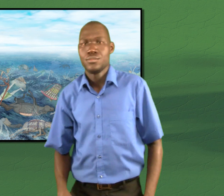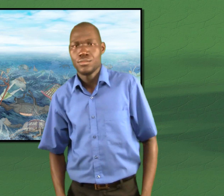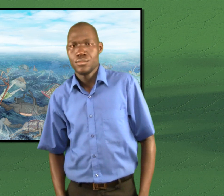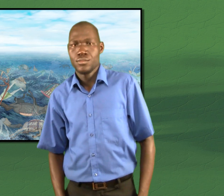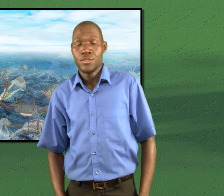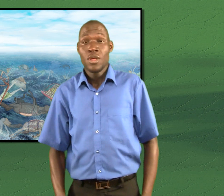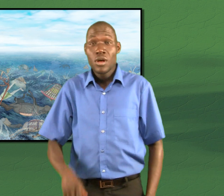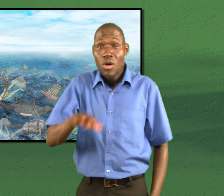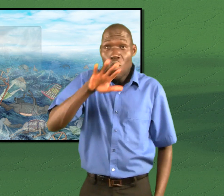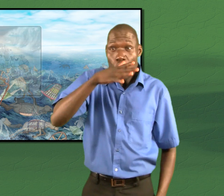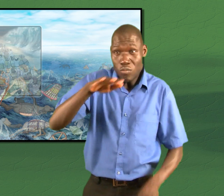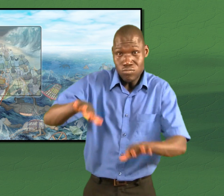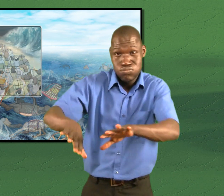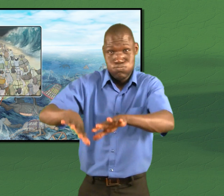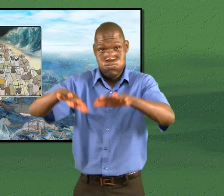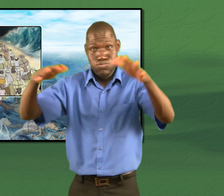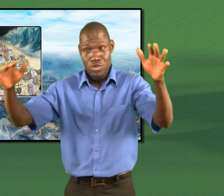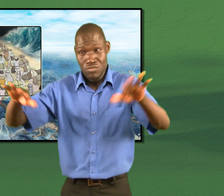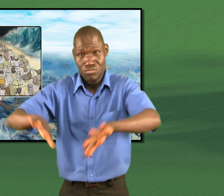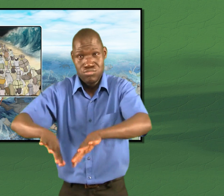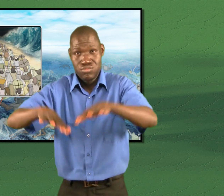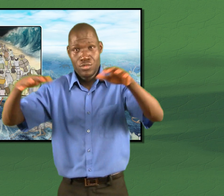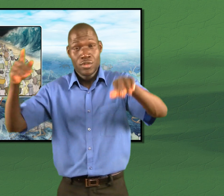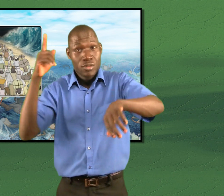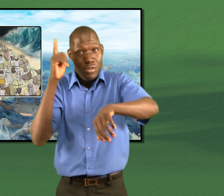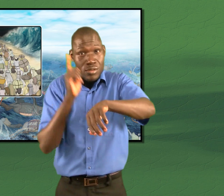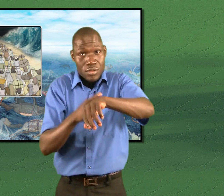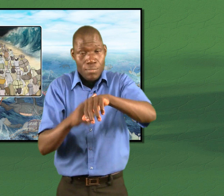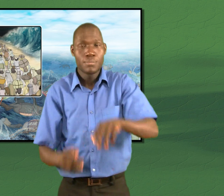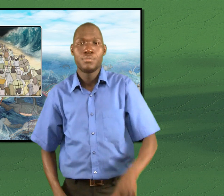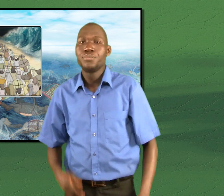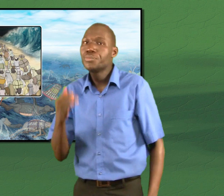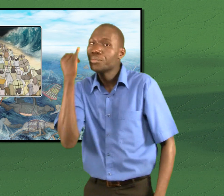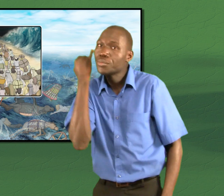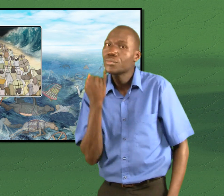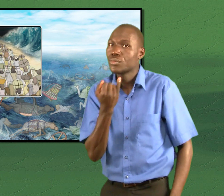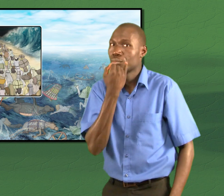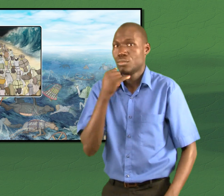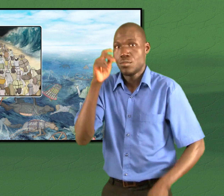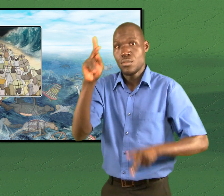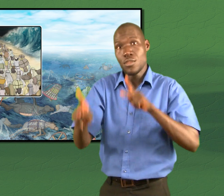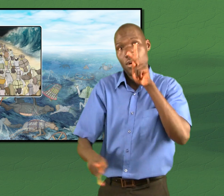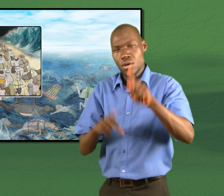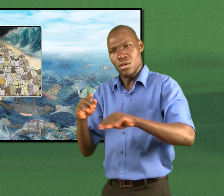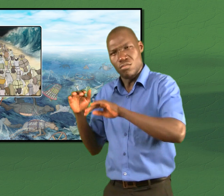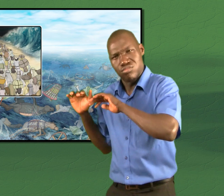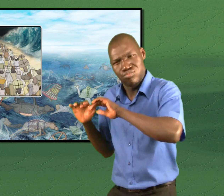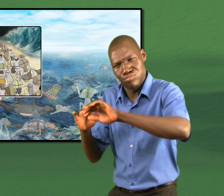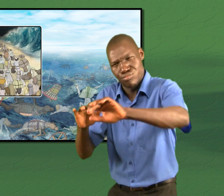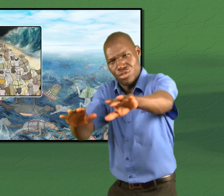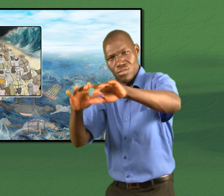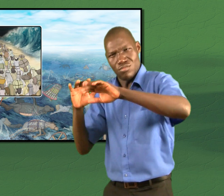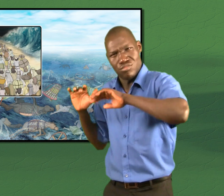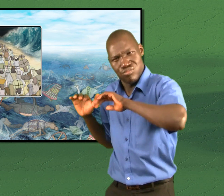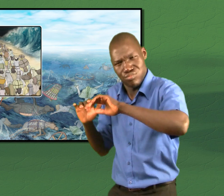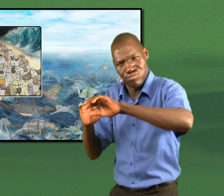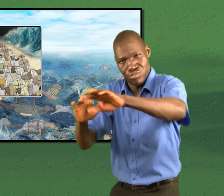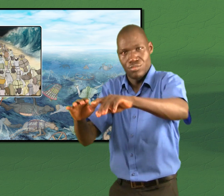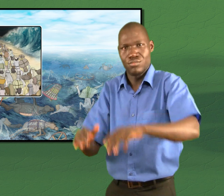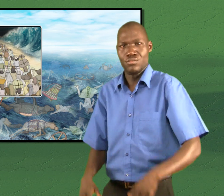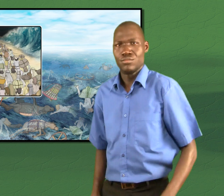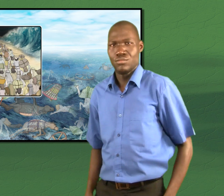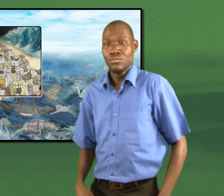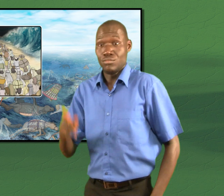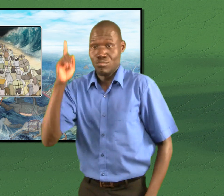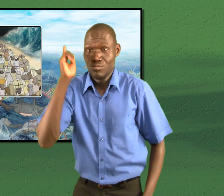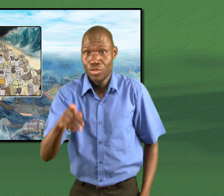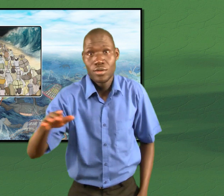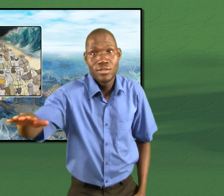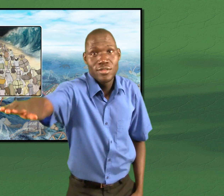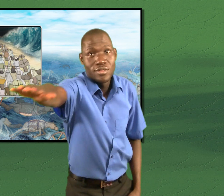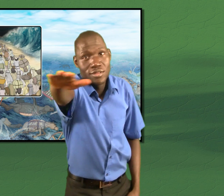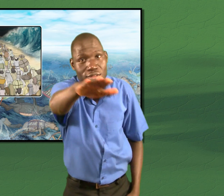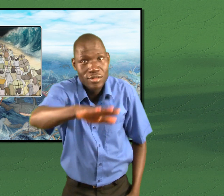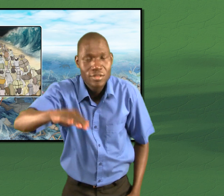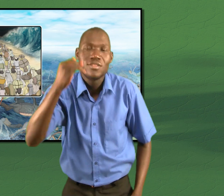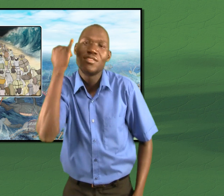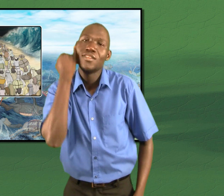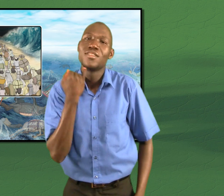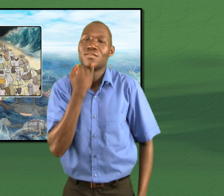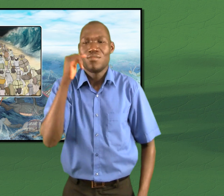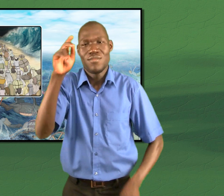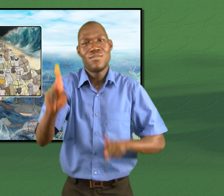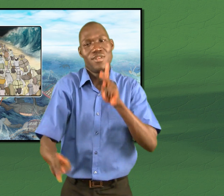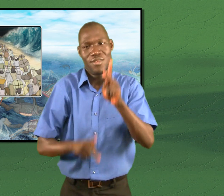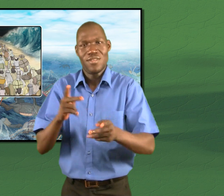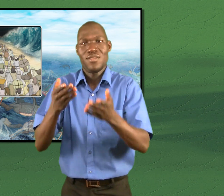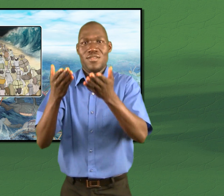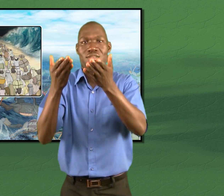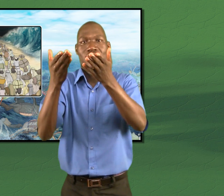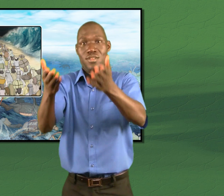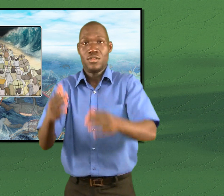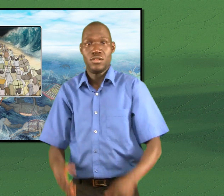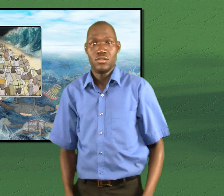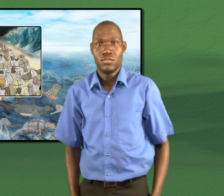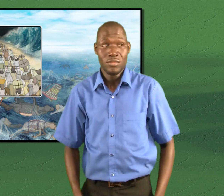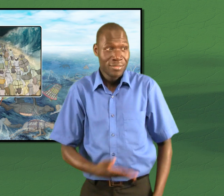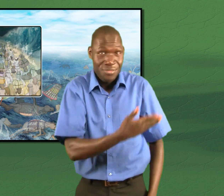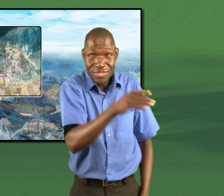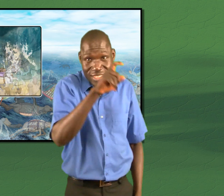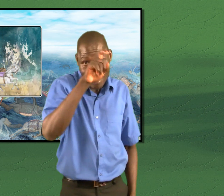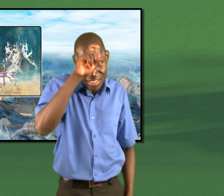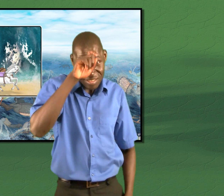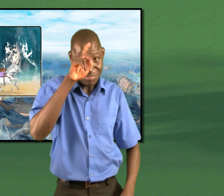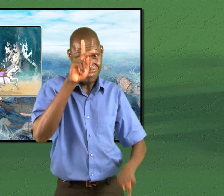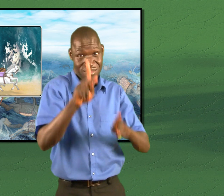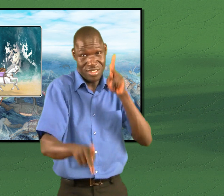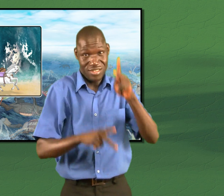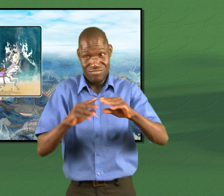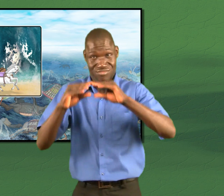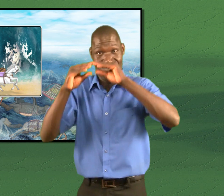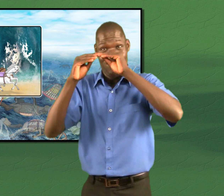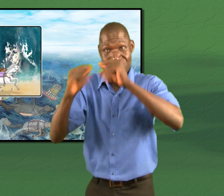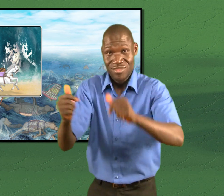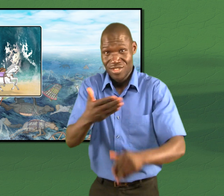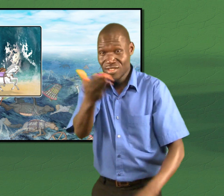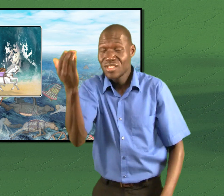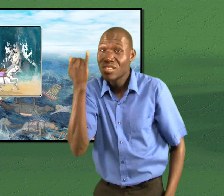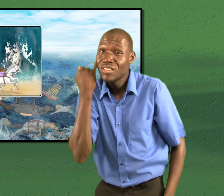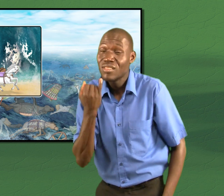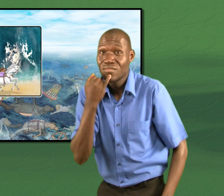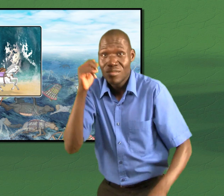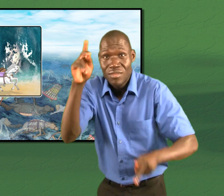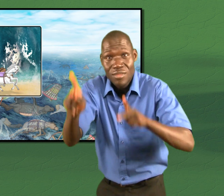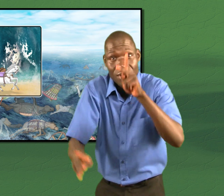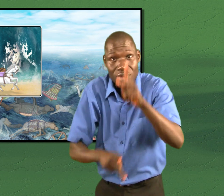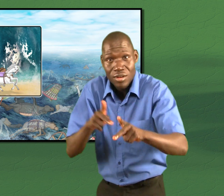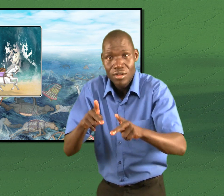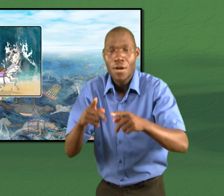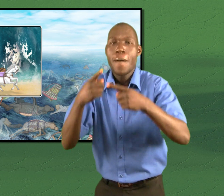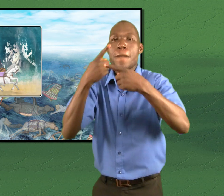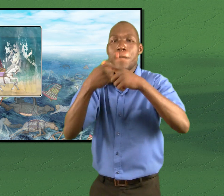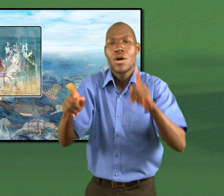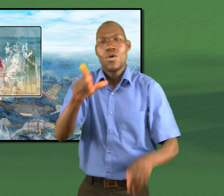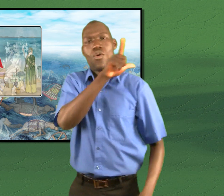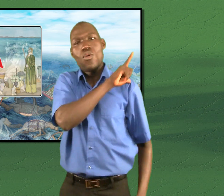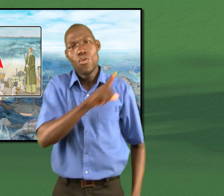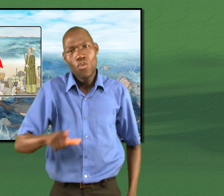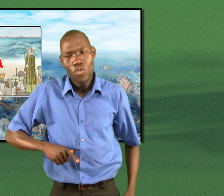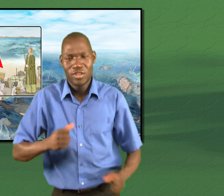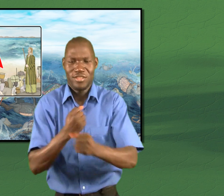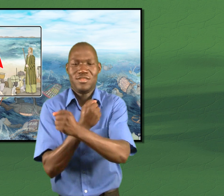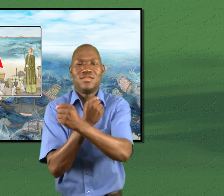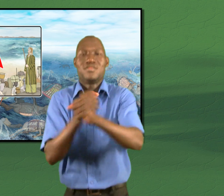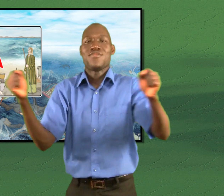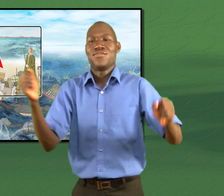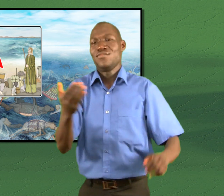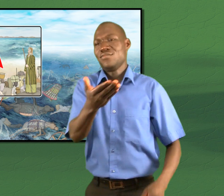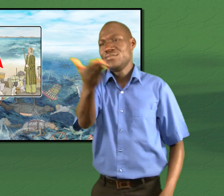But the Israelites had walked through the sea on dry ground, with walls of water on their right and on their left.